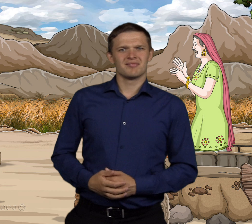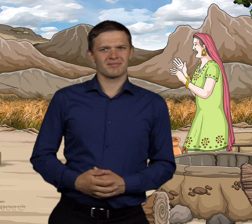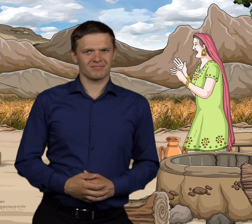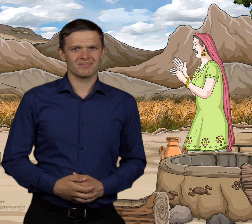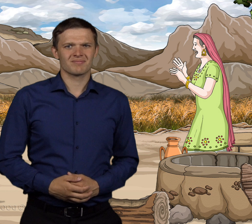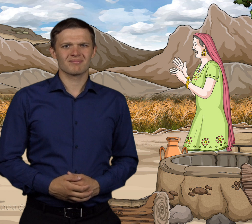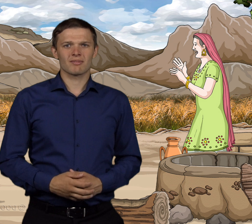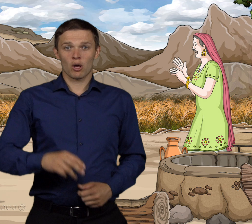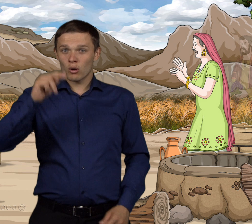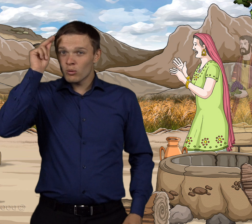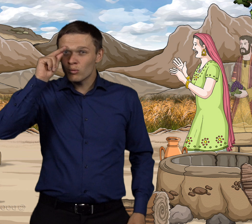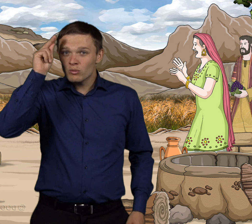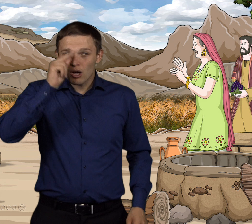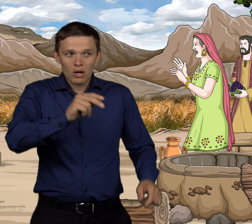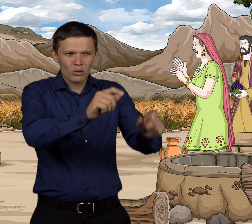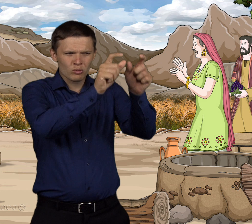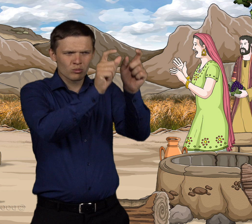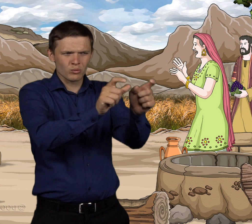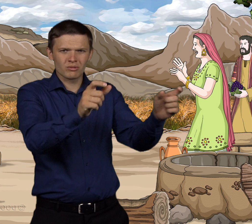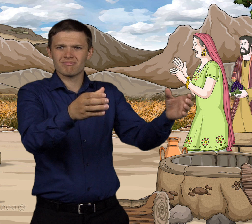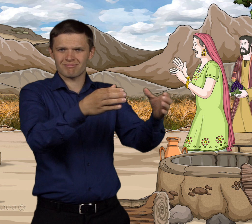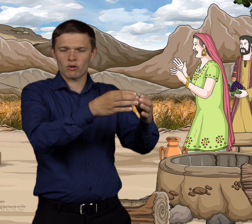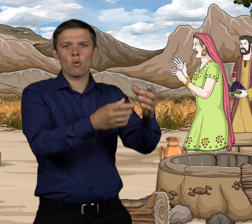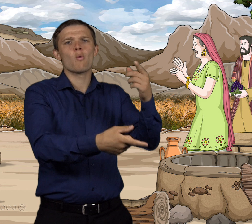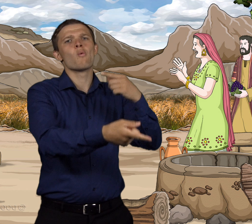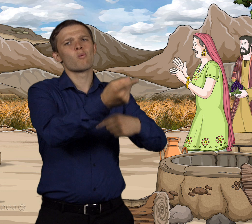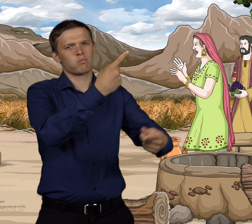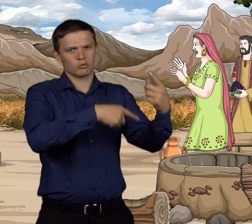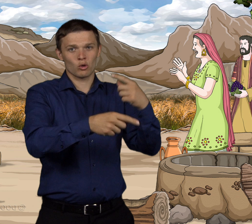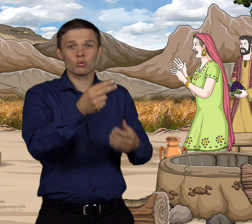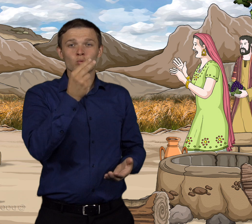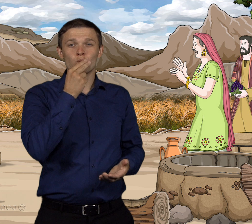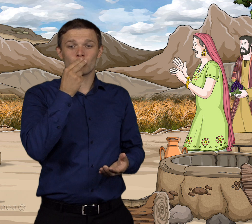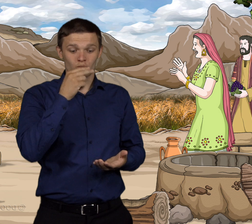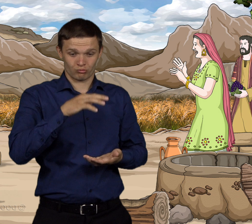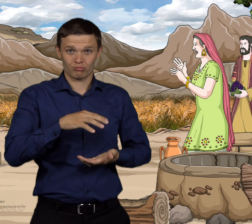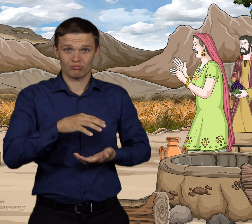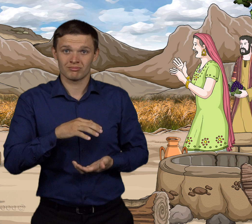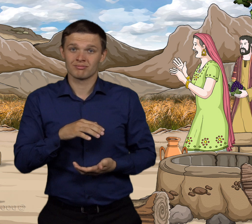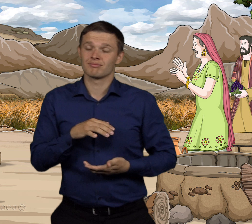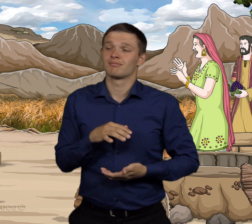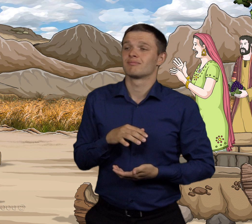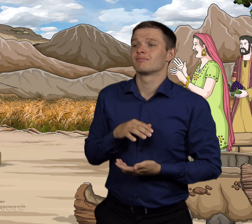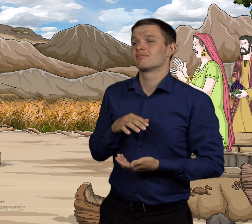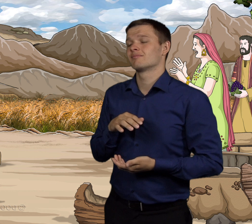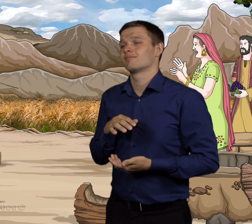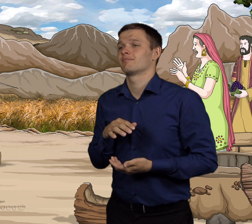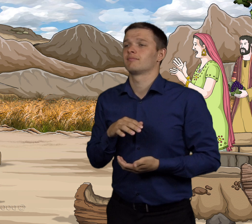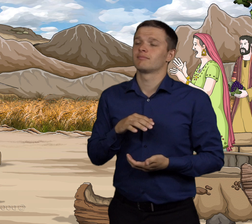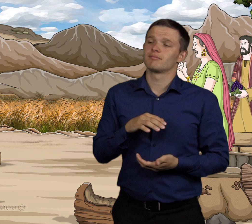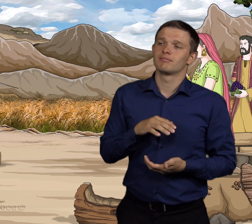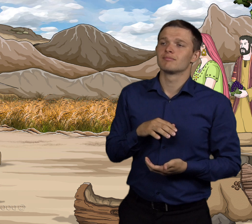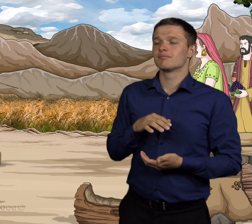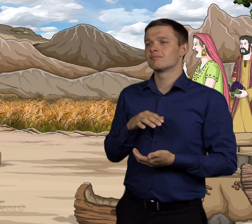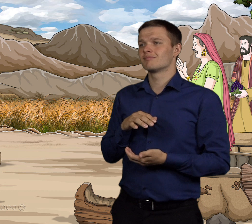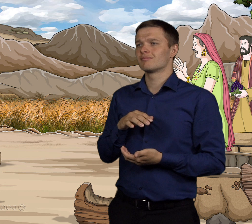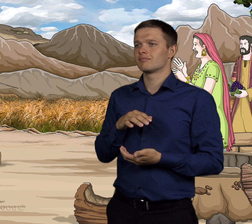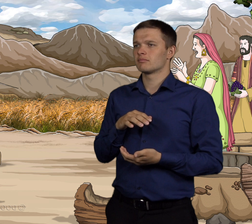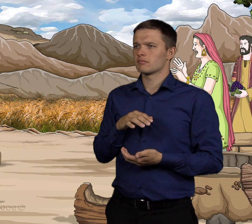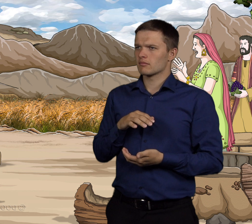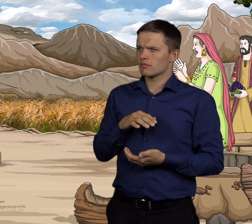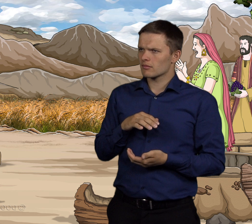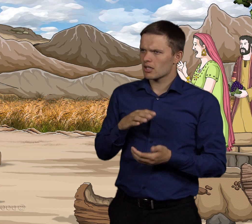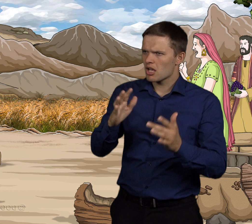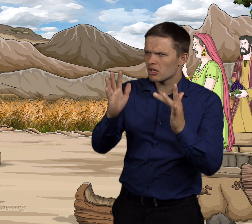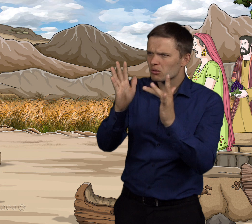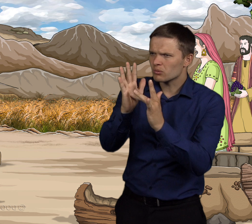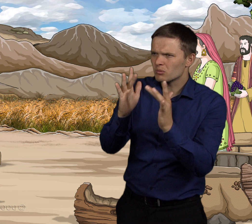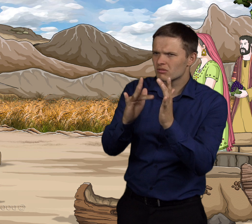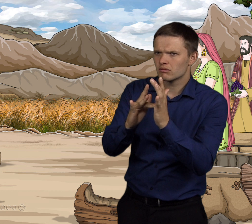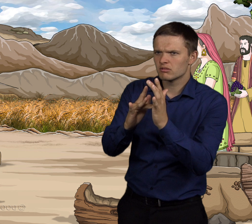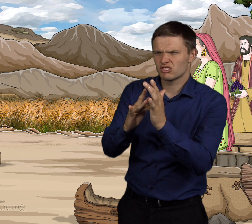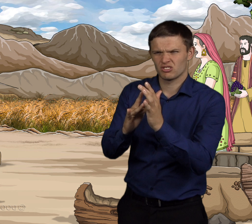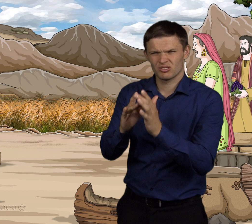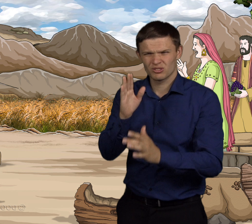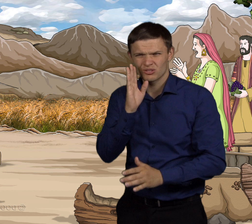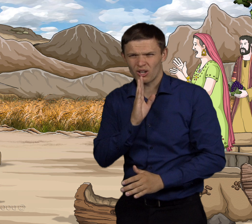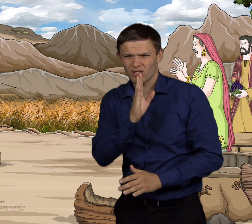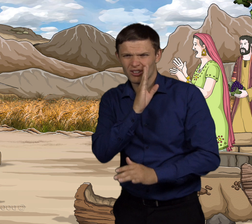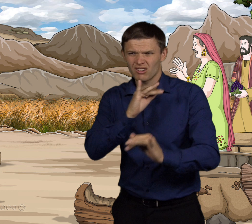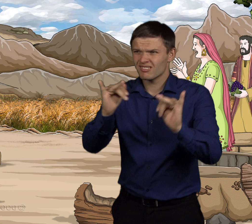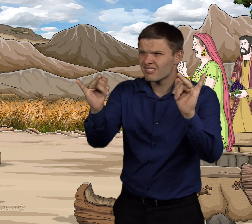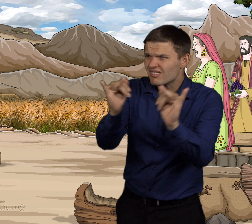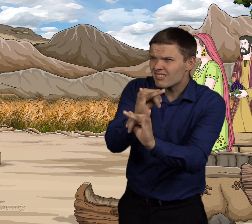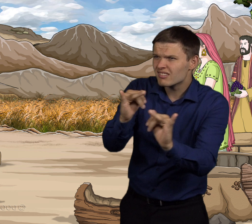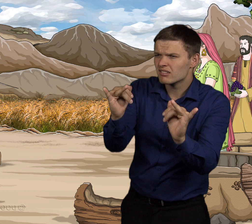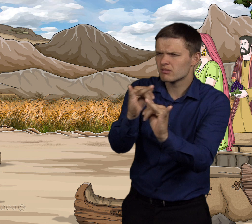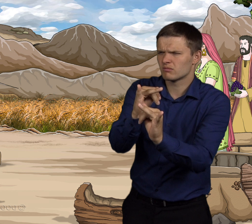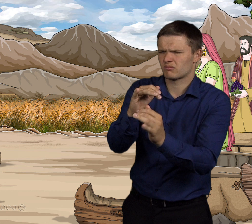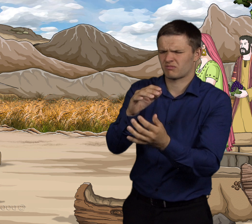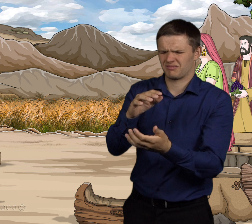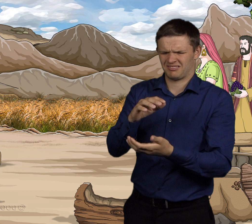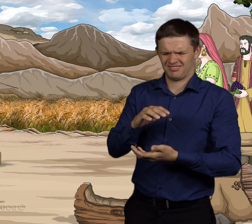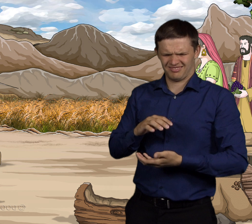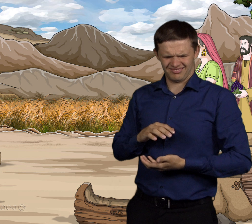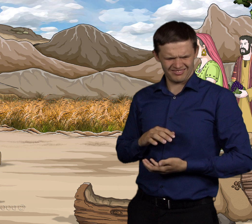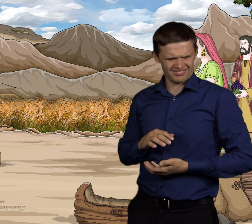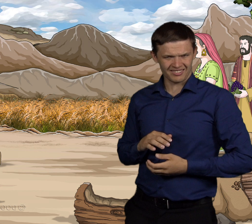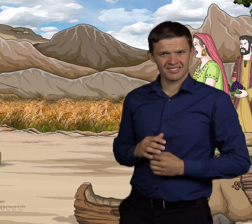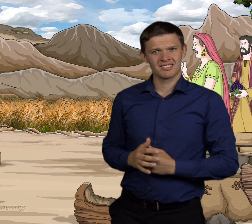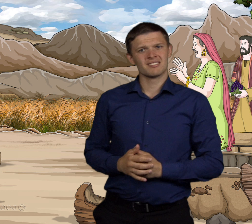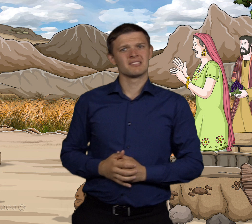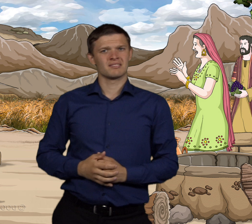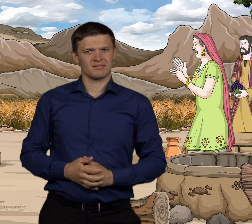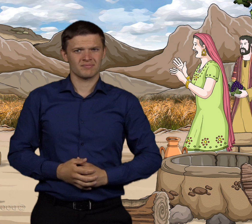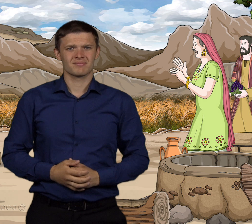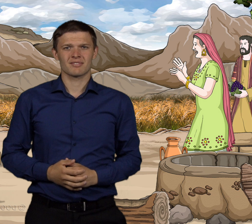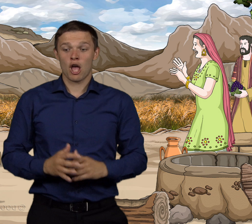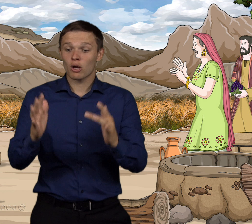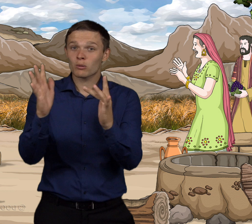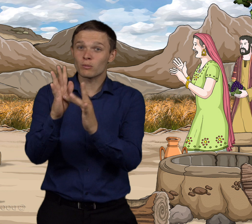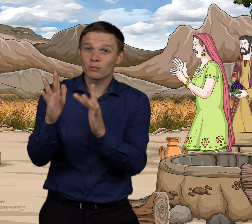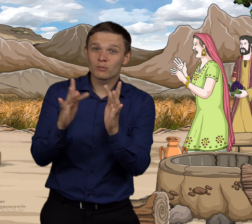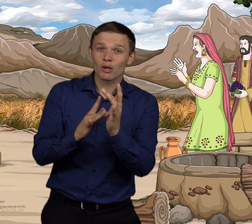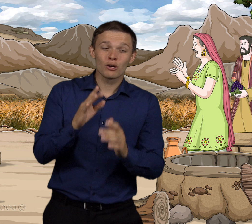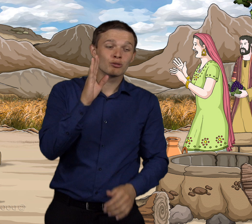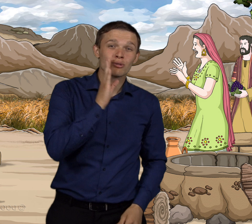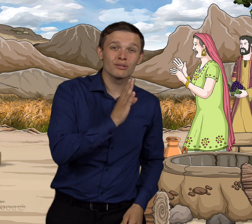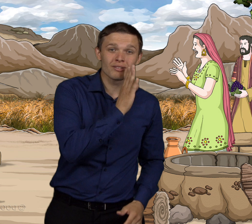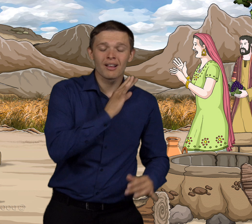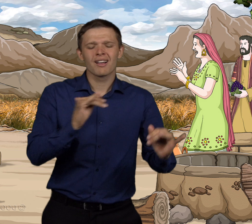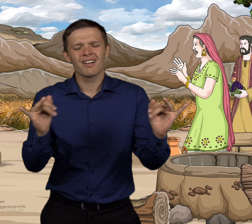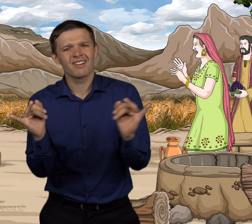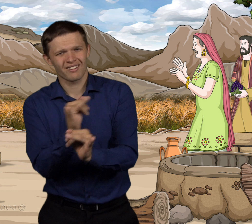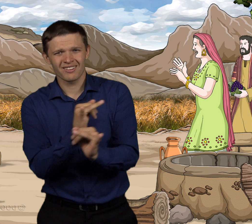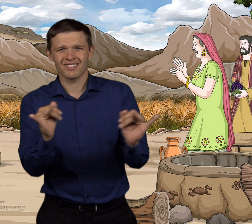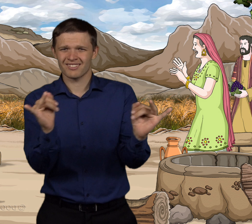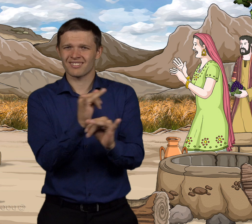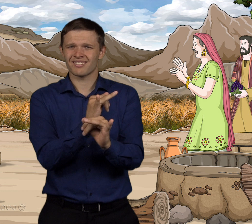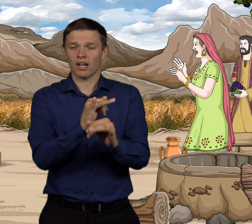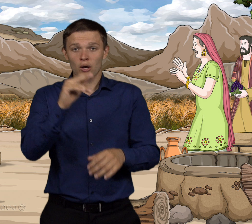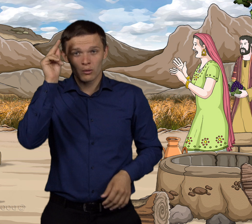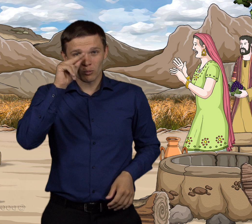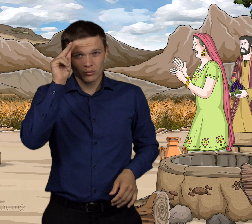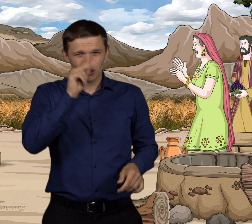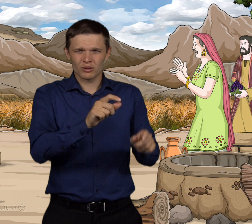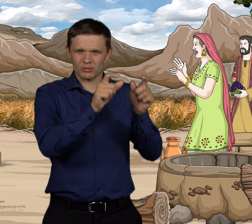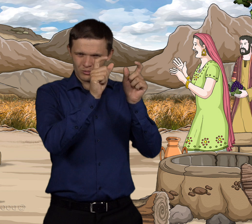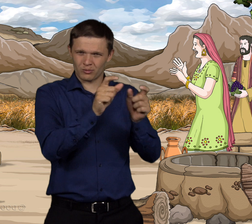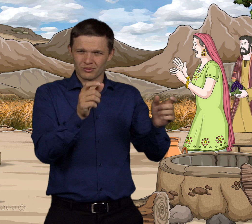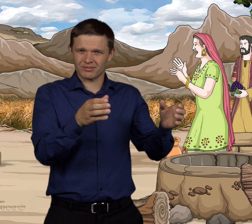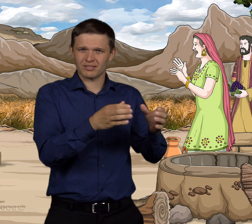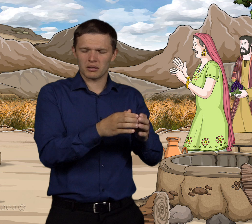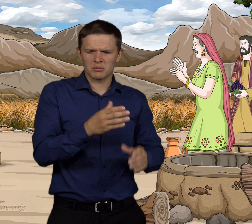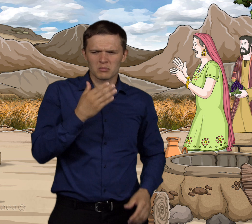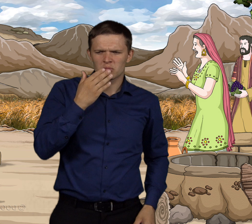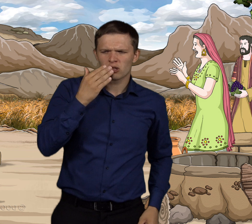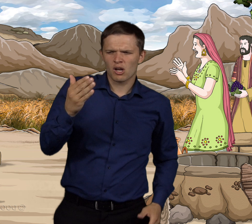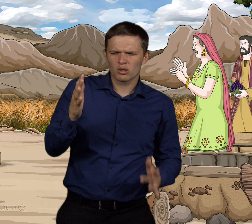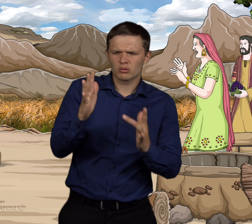Just then His disciples returned and were surprised that He was speaking with a woman.